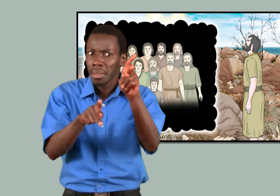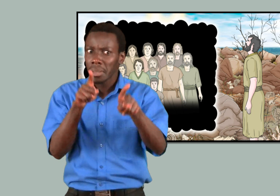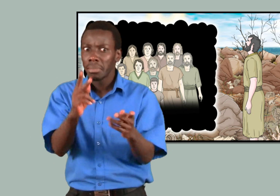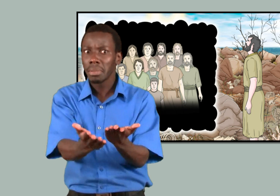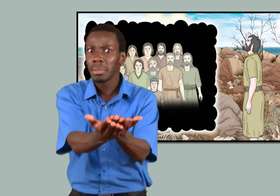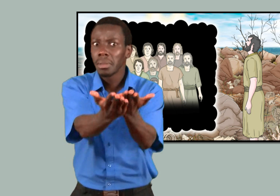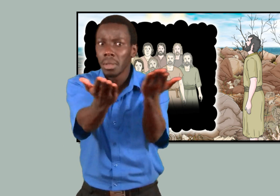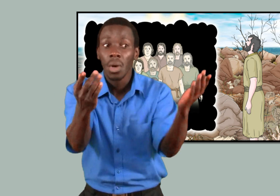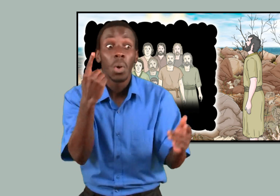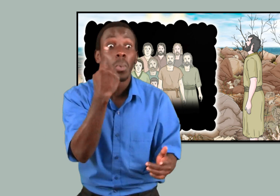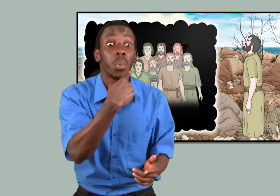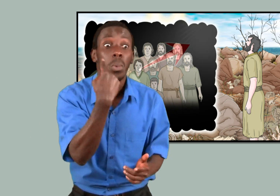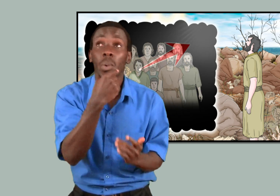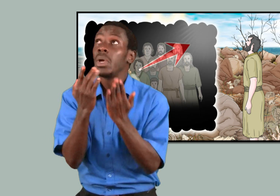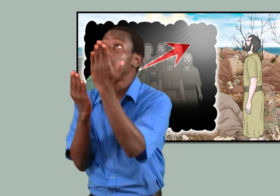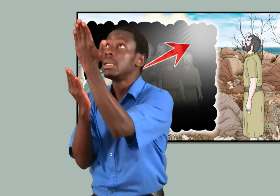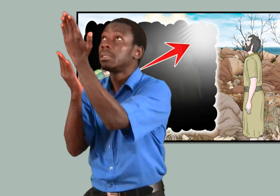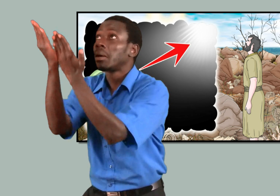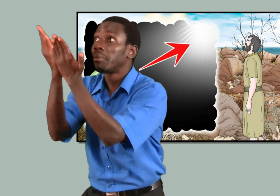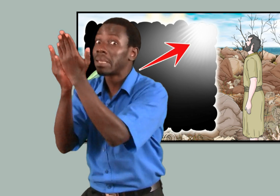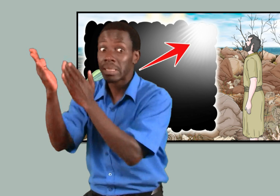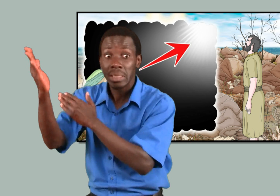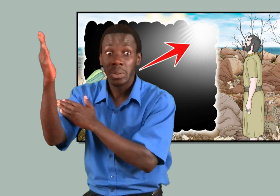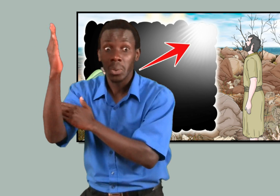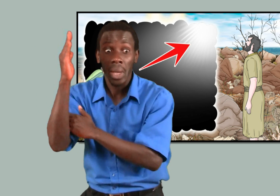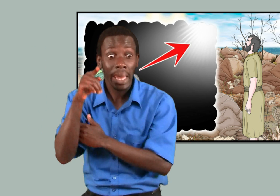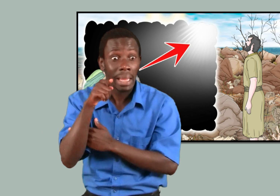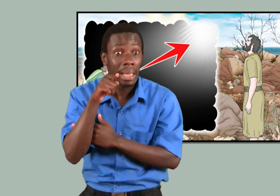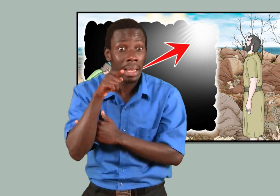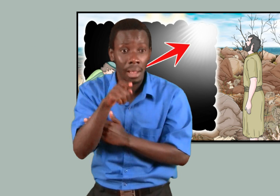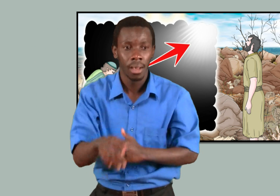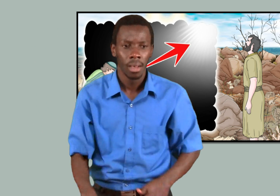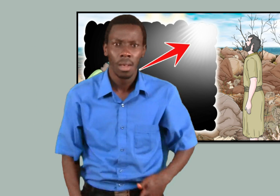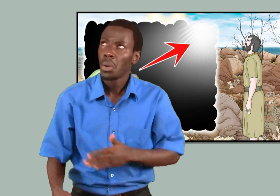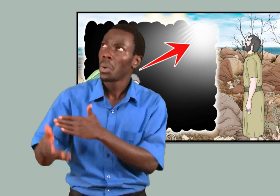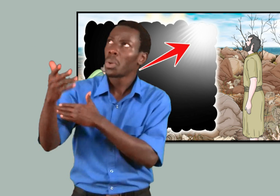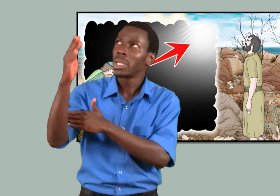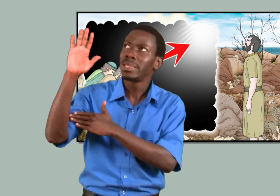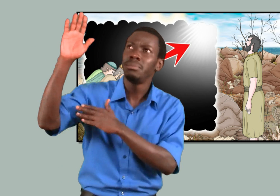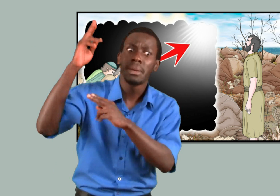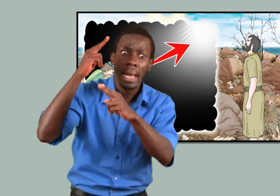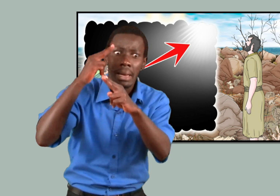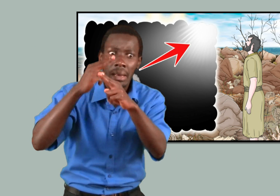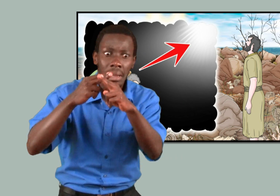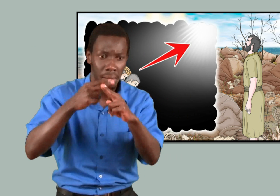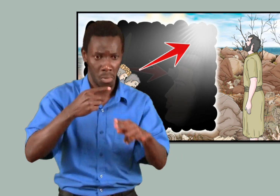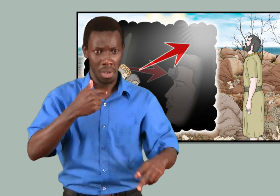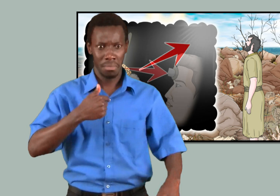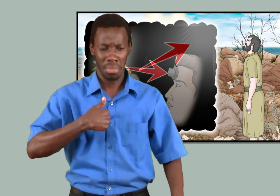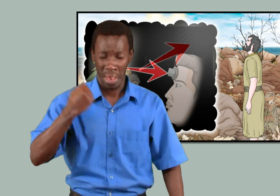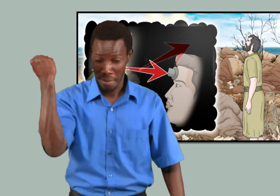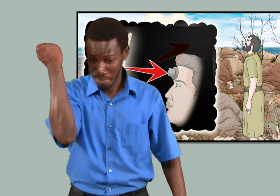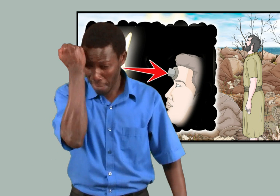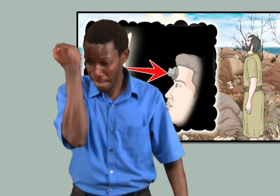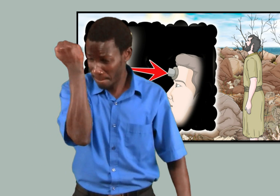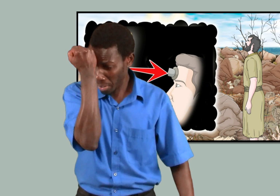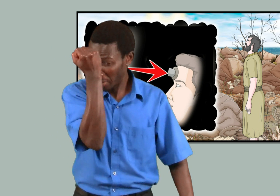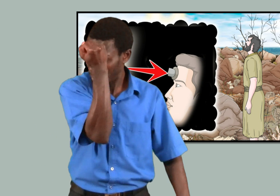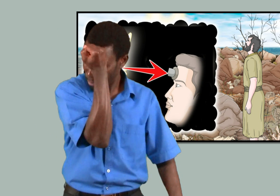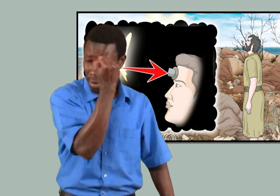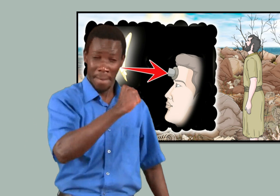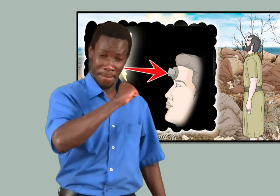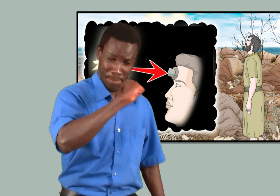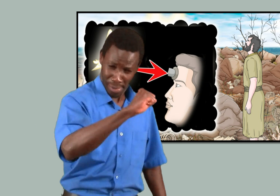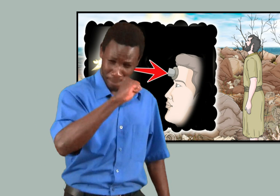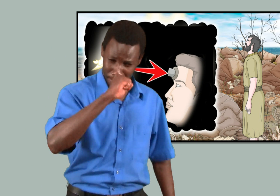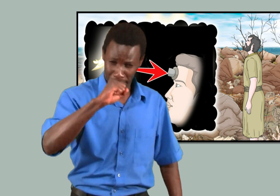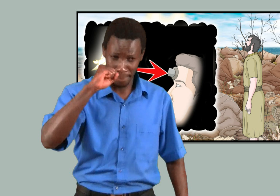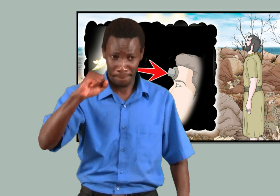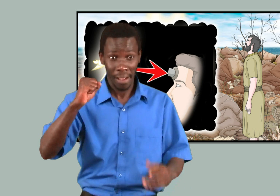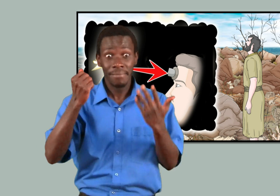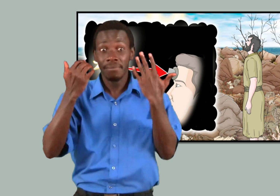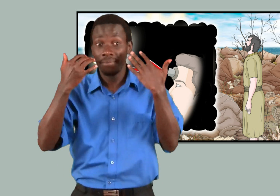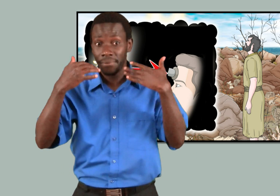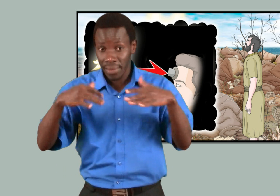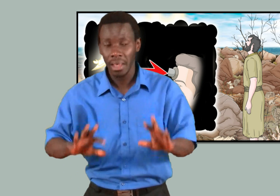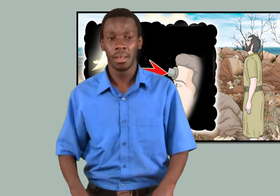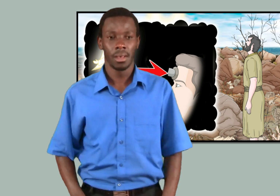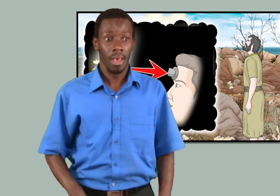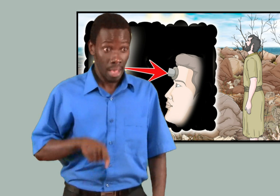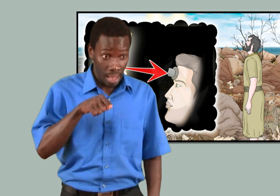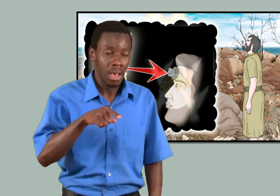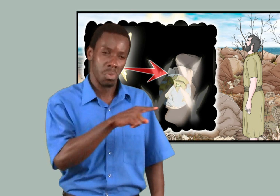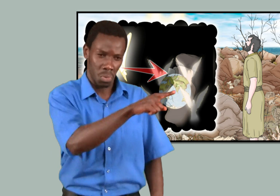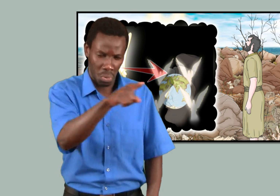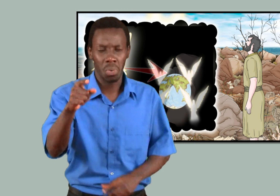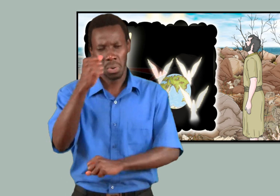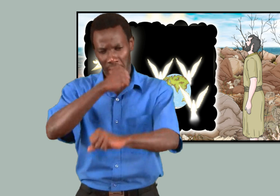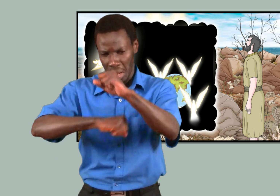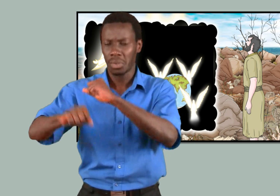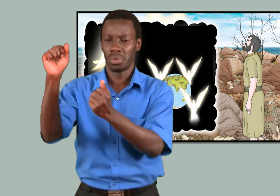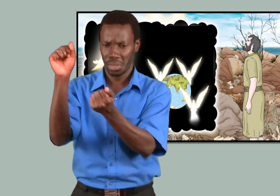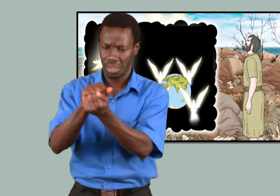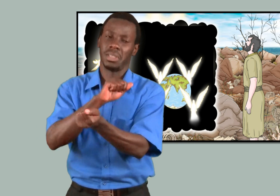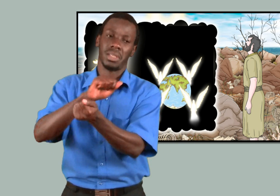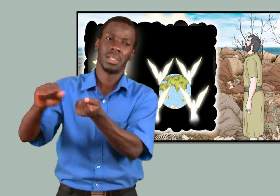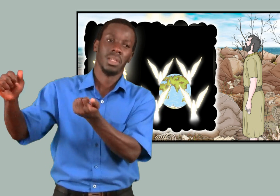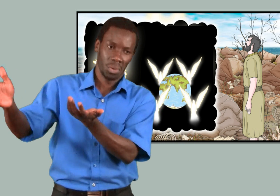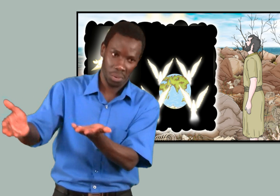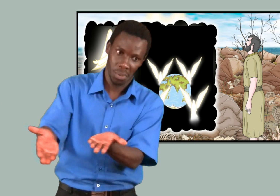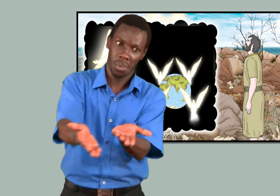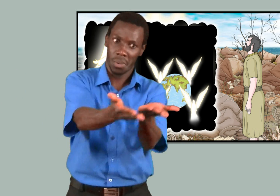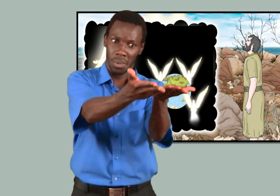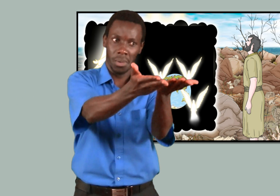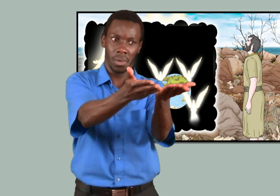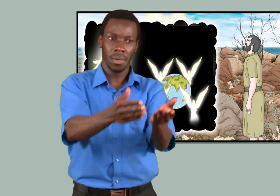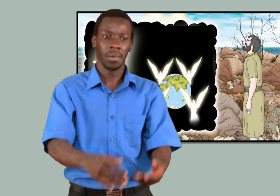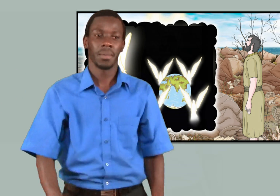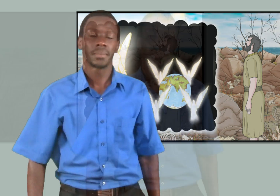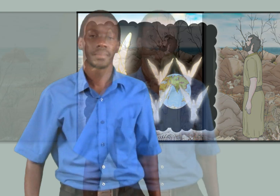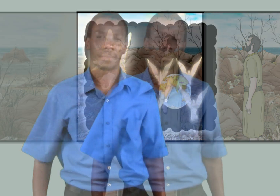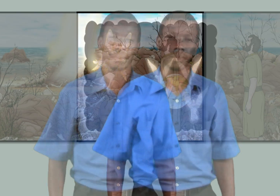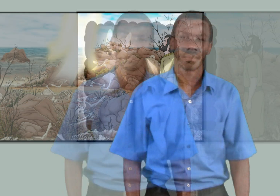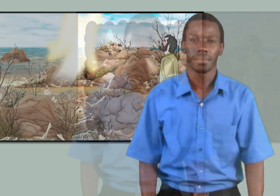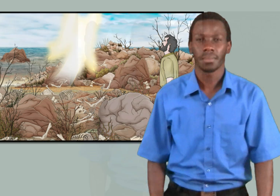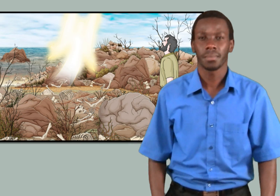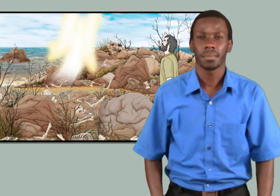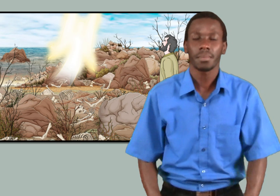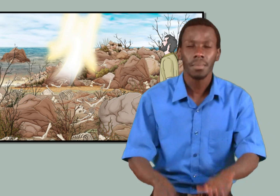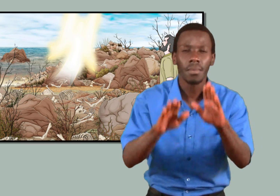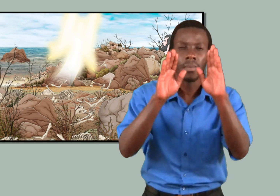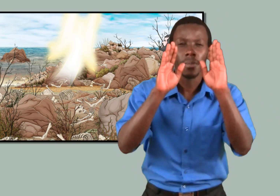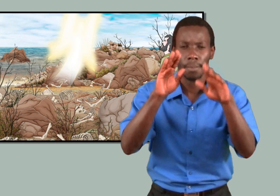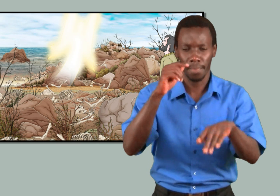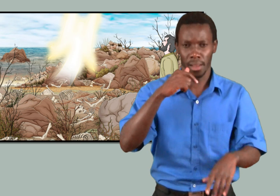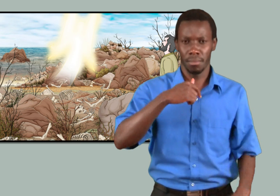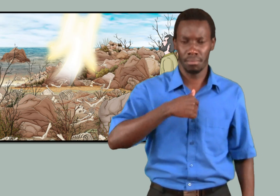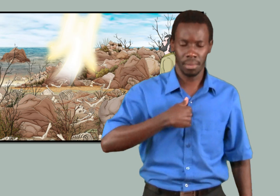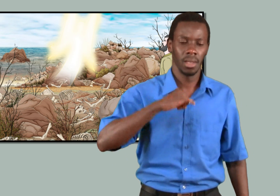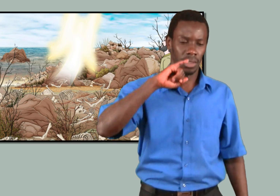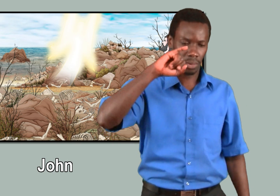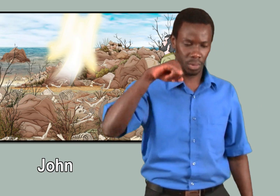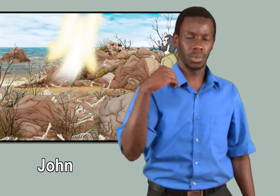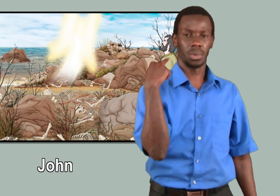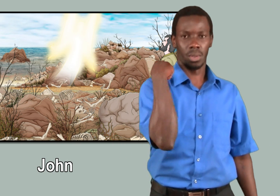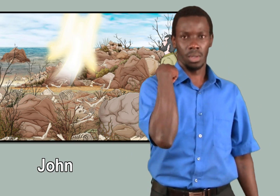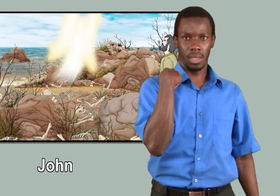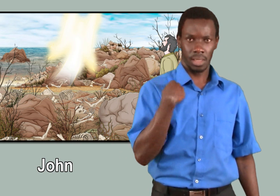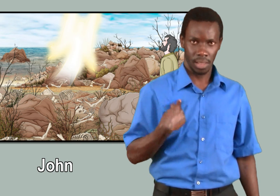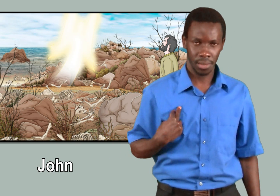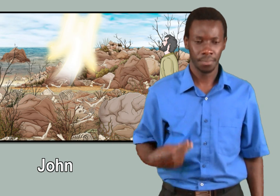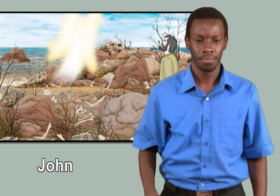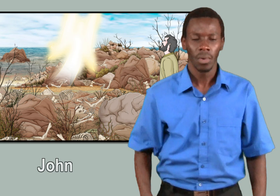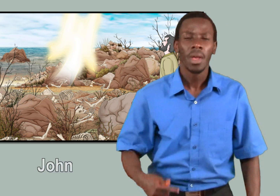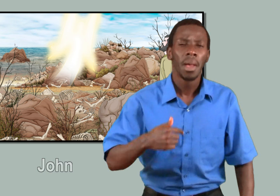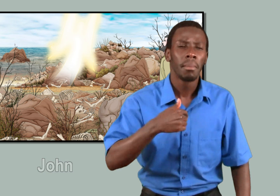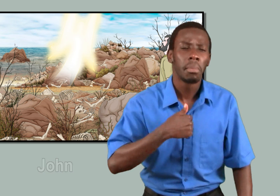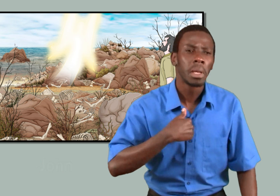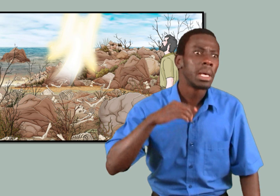And he called out in a loud voice to the four angels who had been given power to harm the land and the sea: “Do not harm the land or sea or trees until we have sealed the foreheads of the servants of our God.”